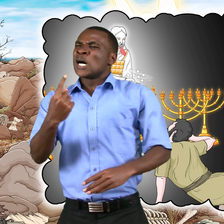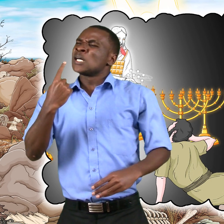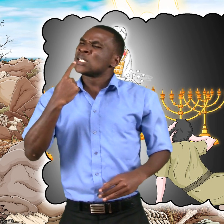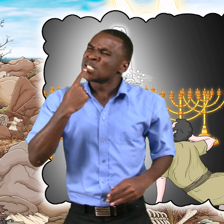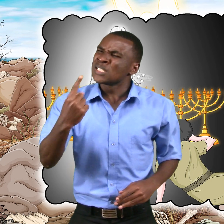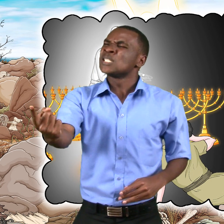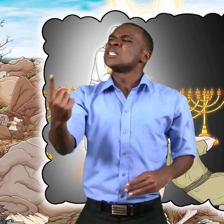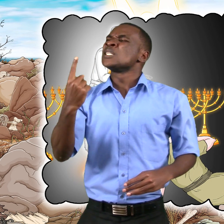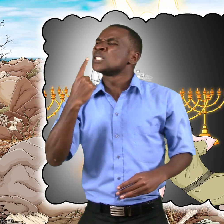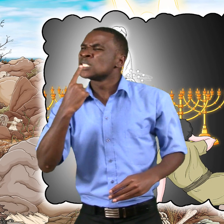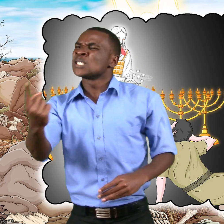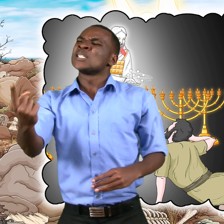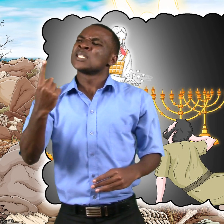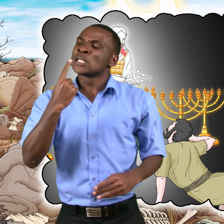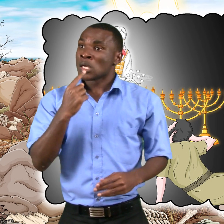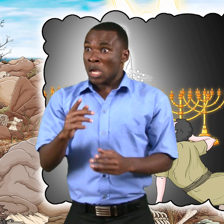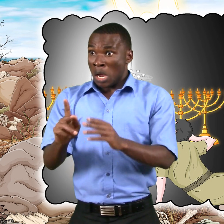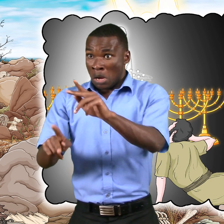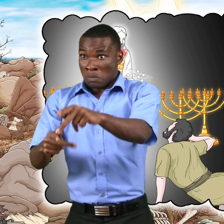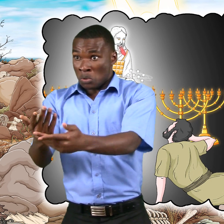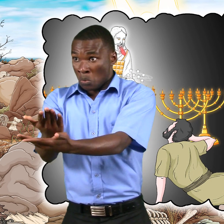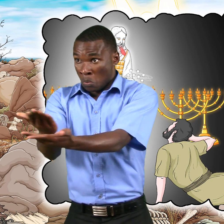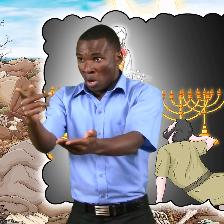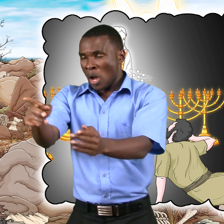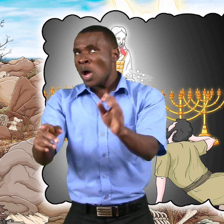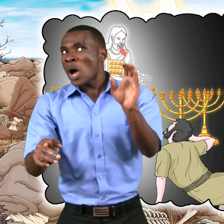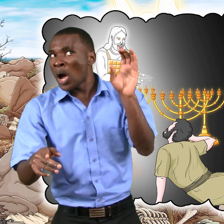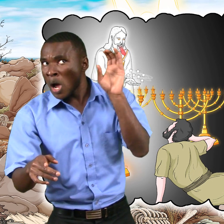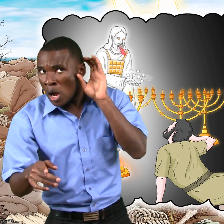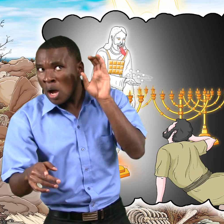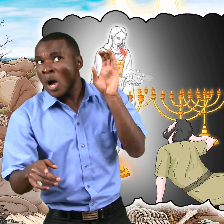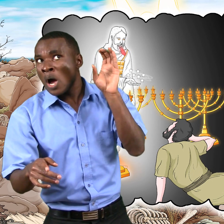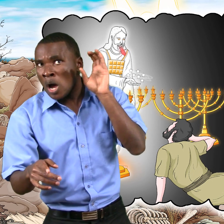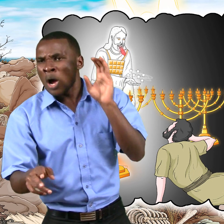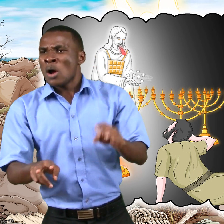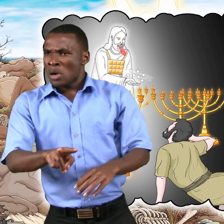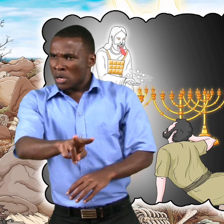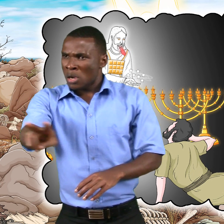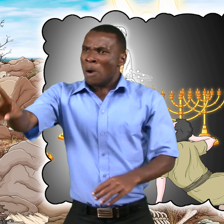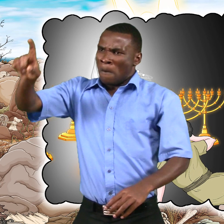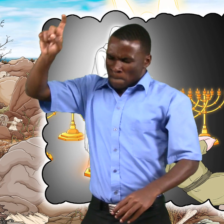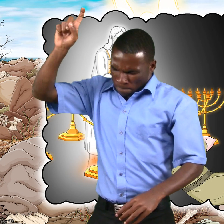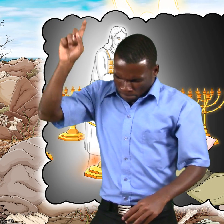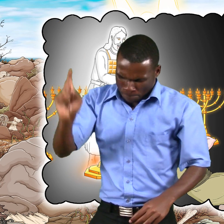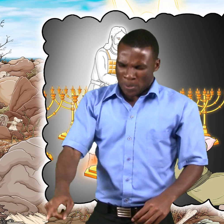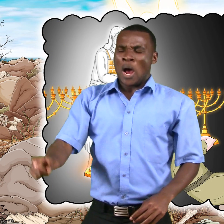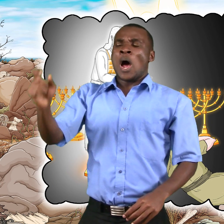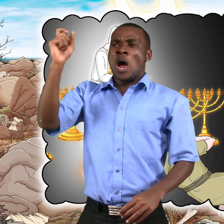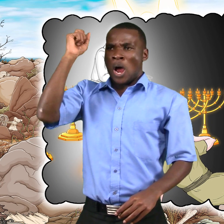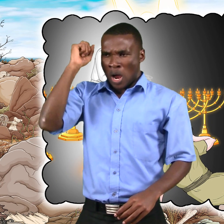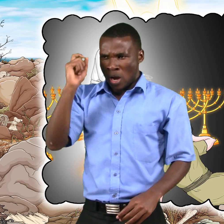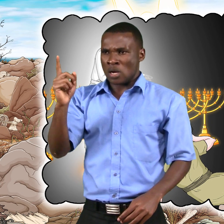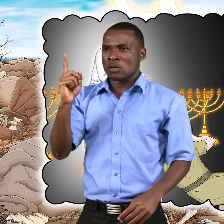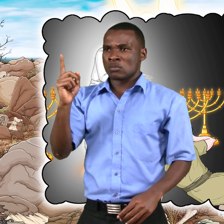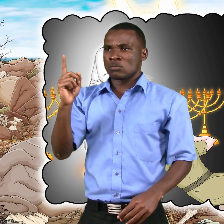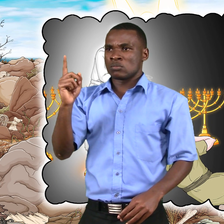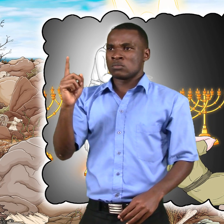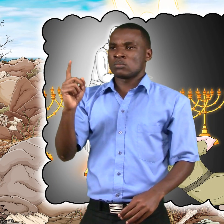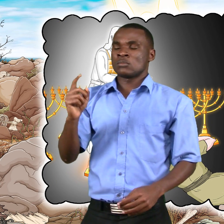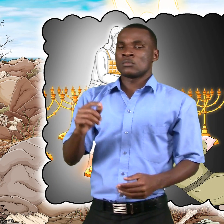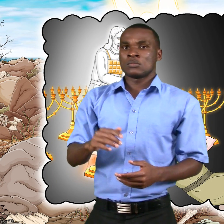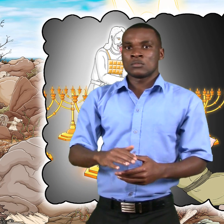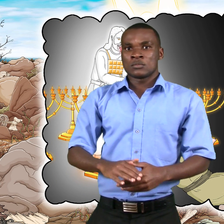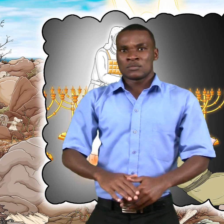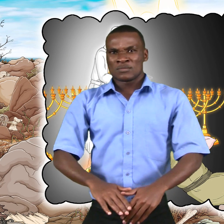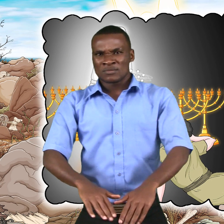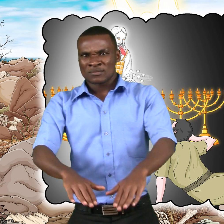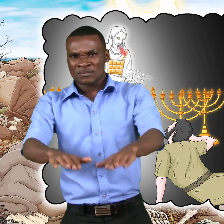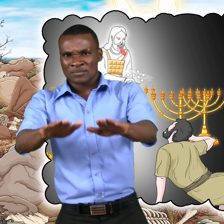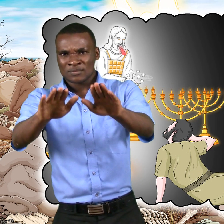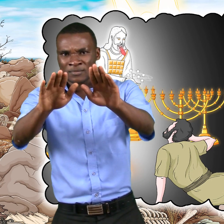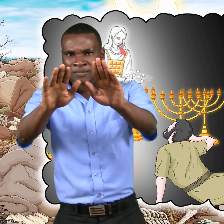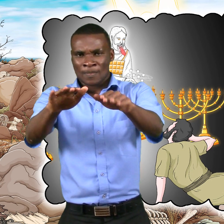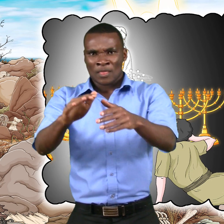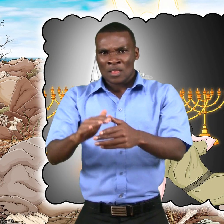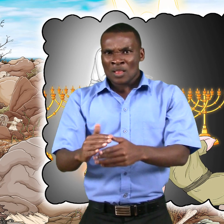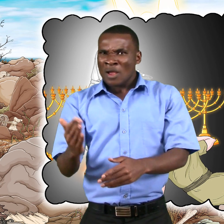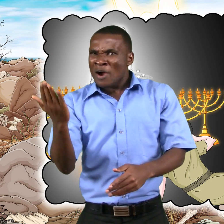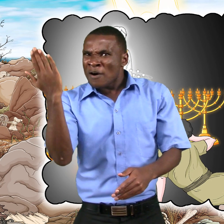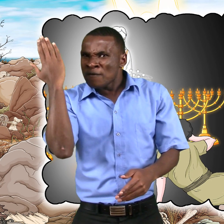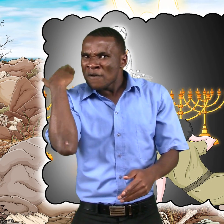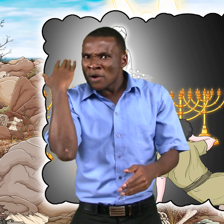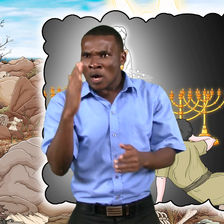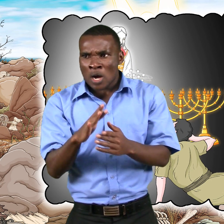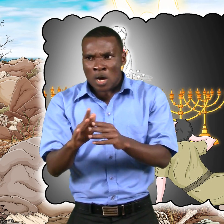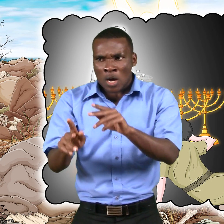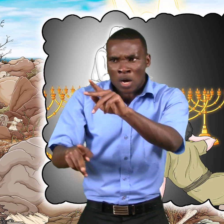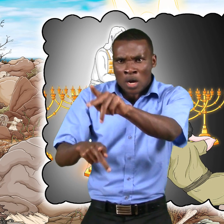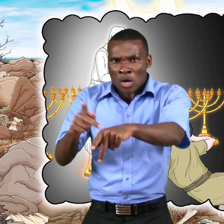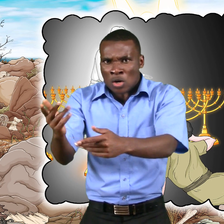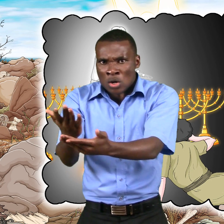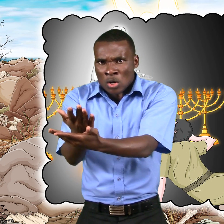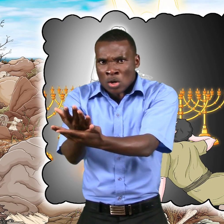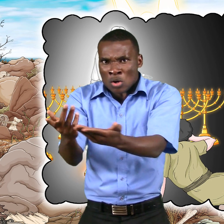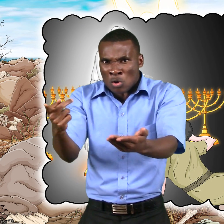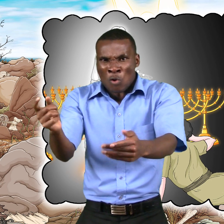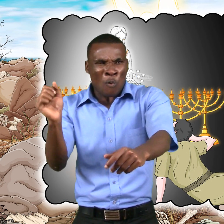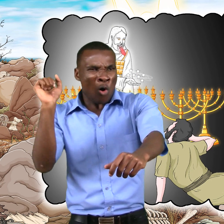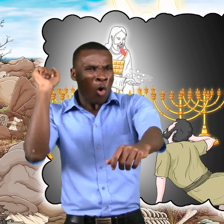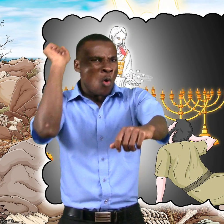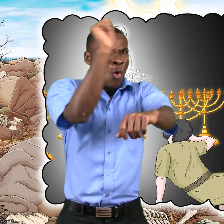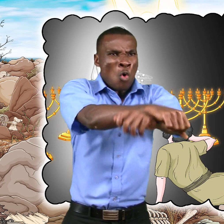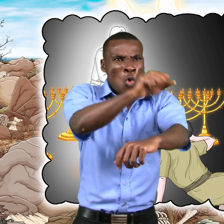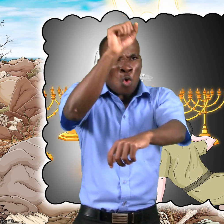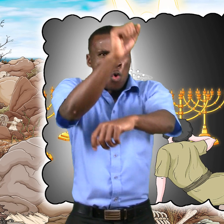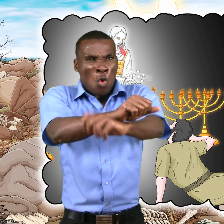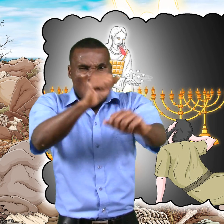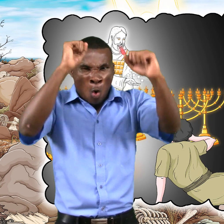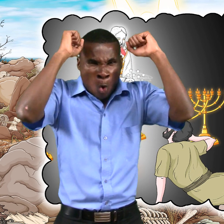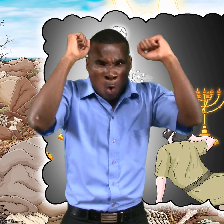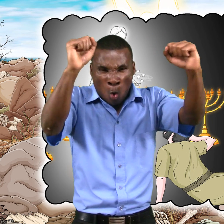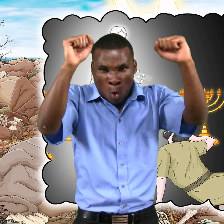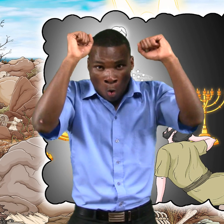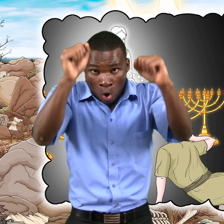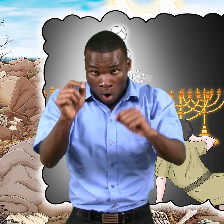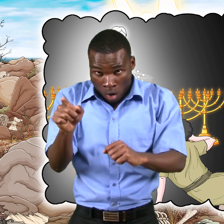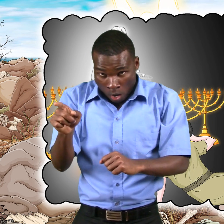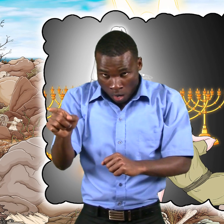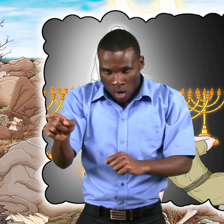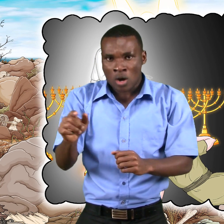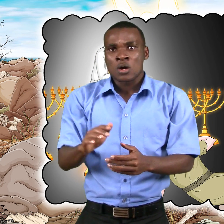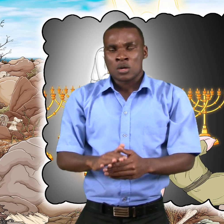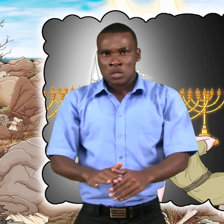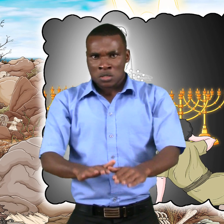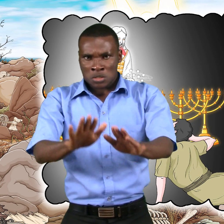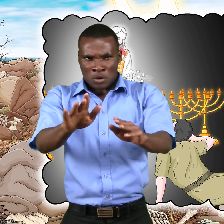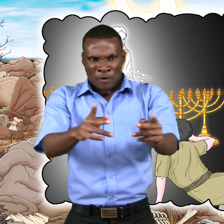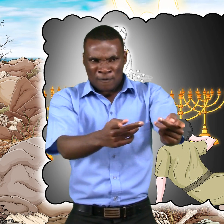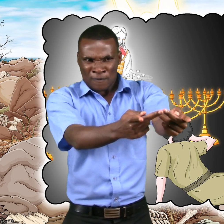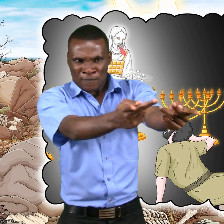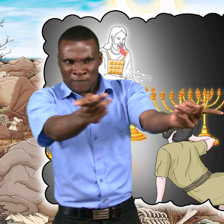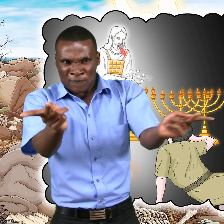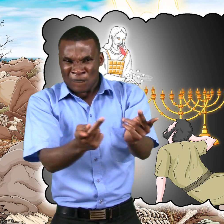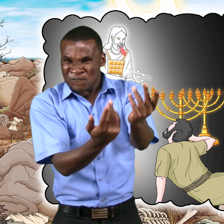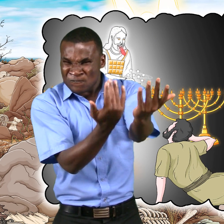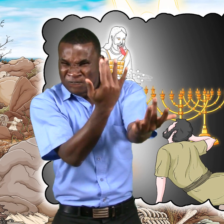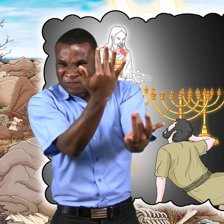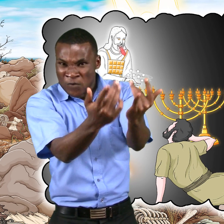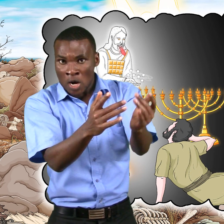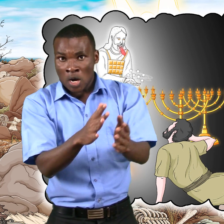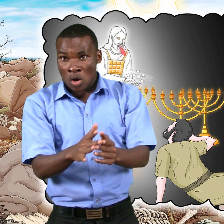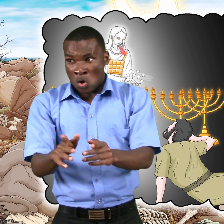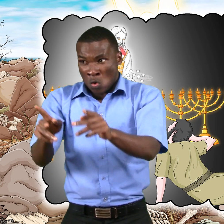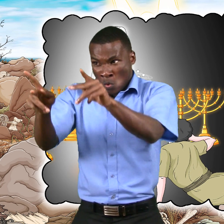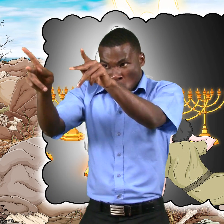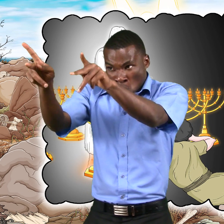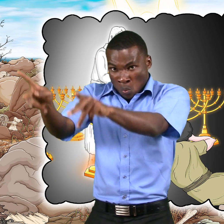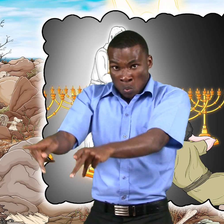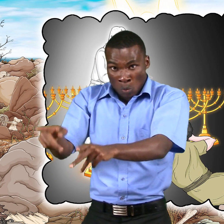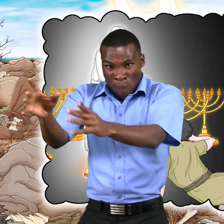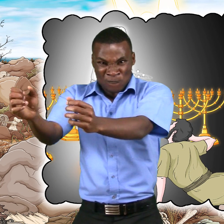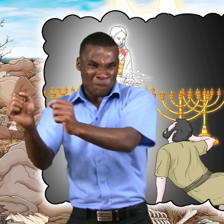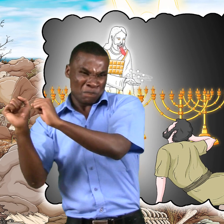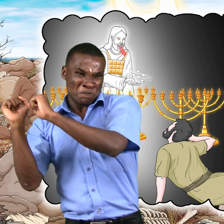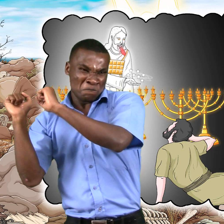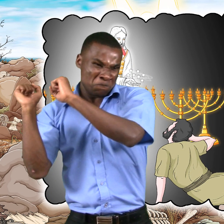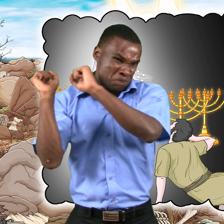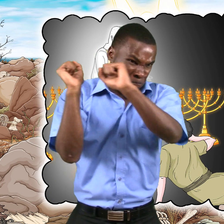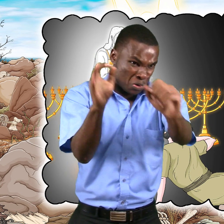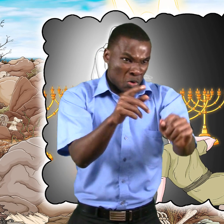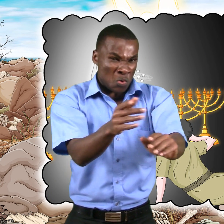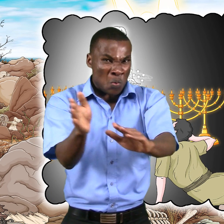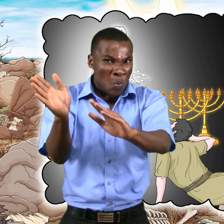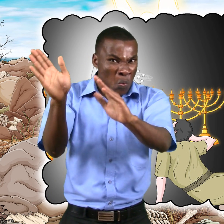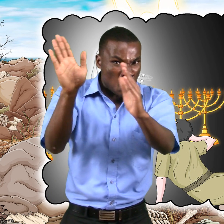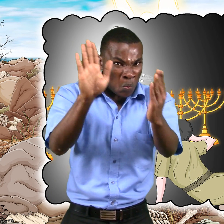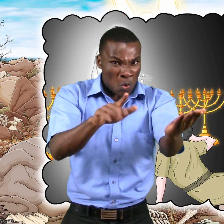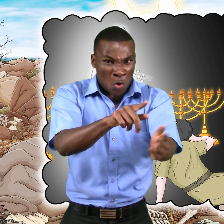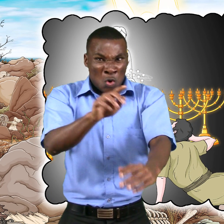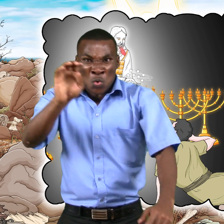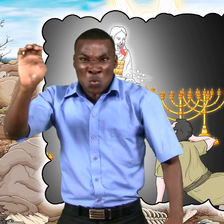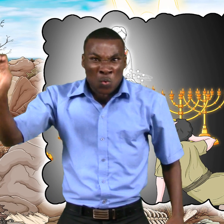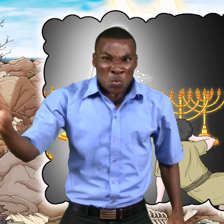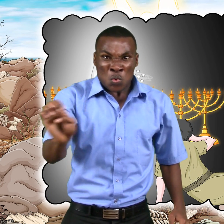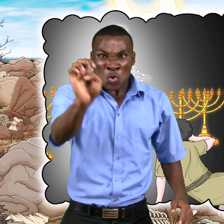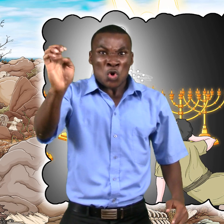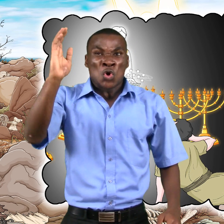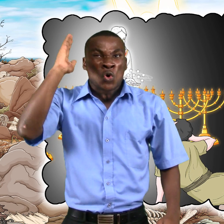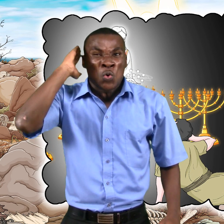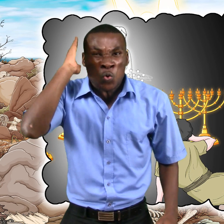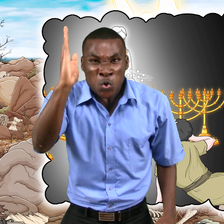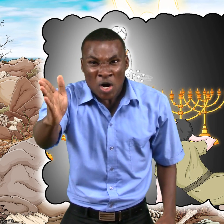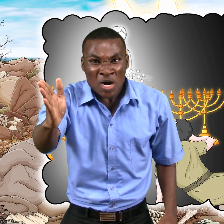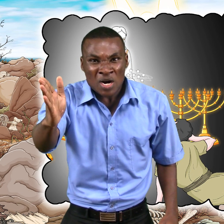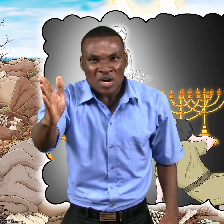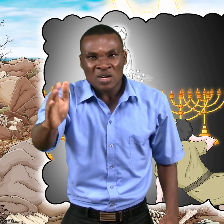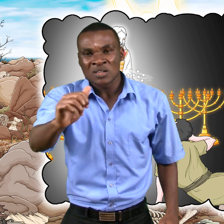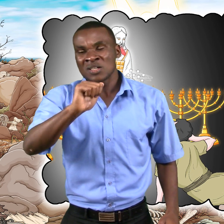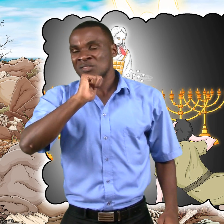He who has an ear, let him hear what the Spirit says to the churches.